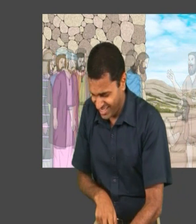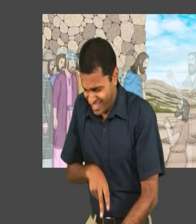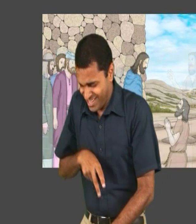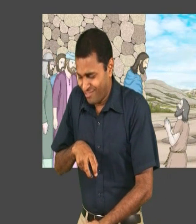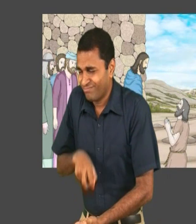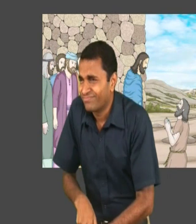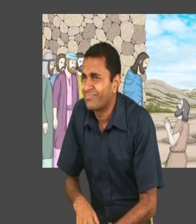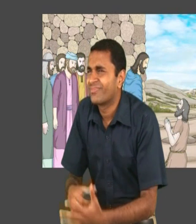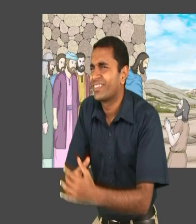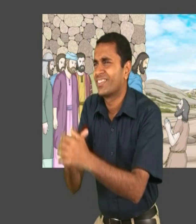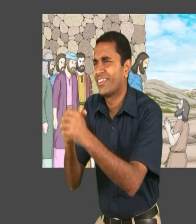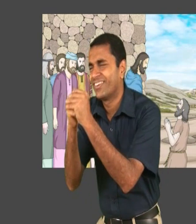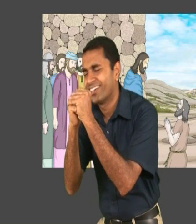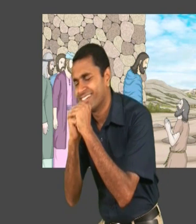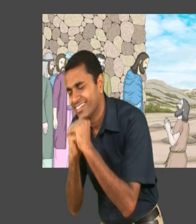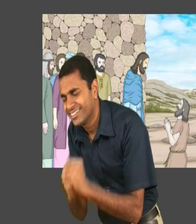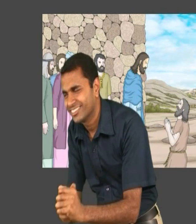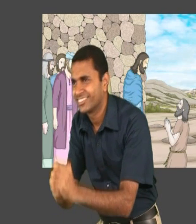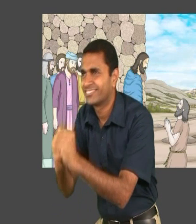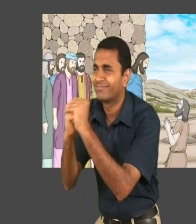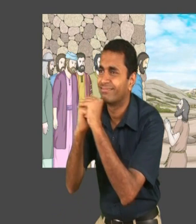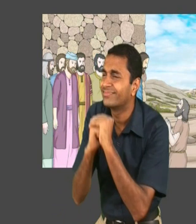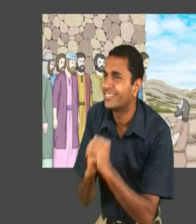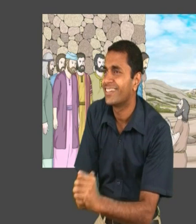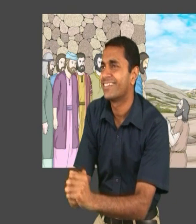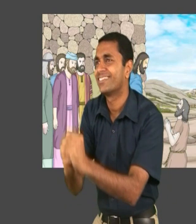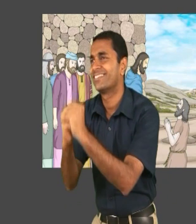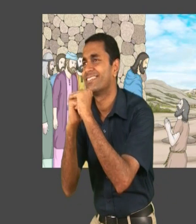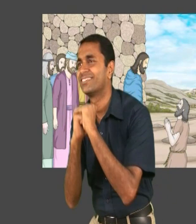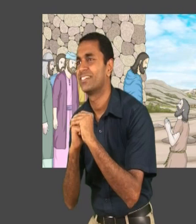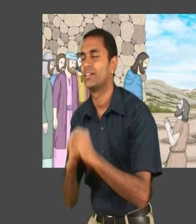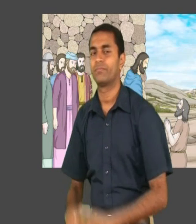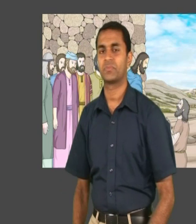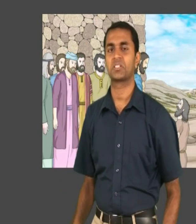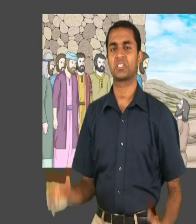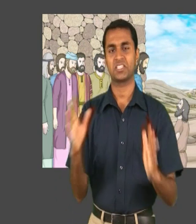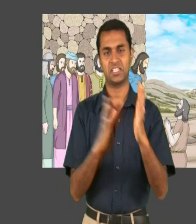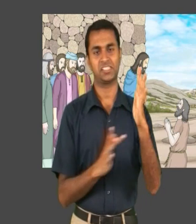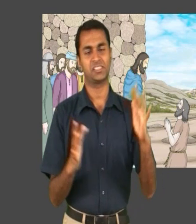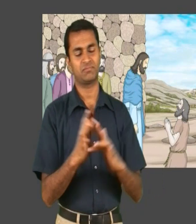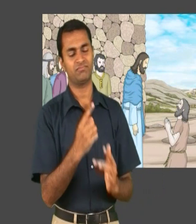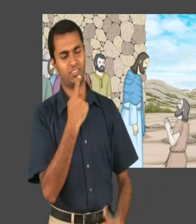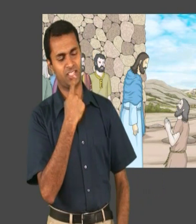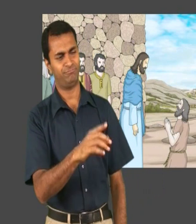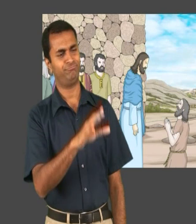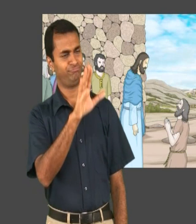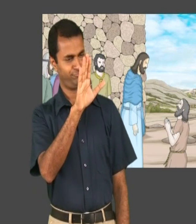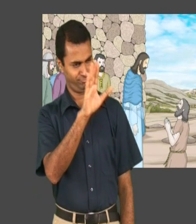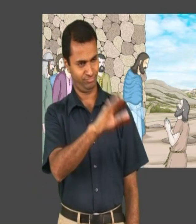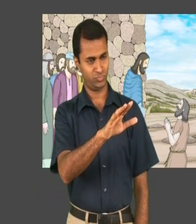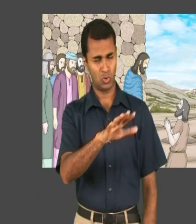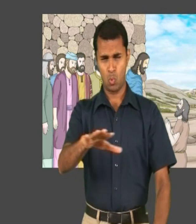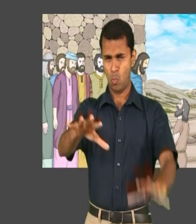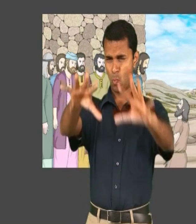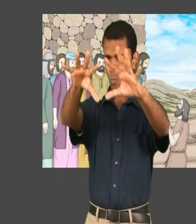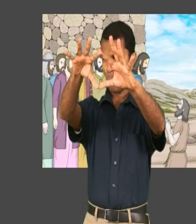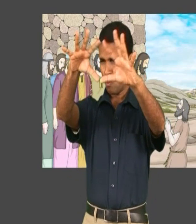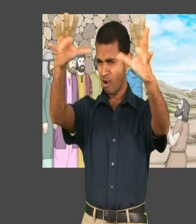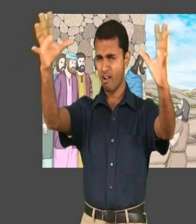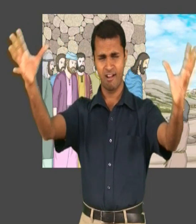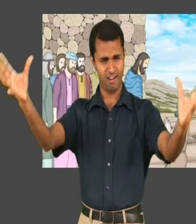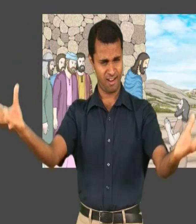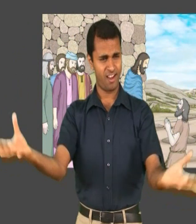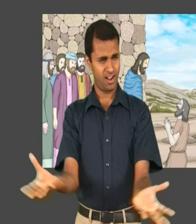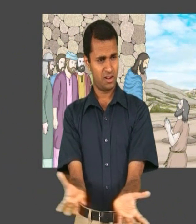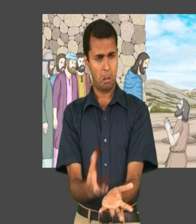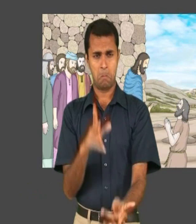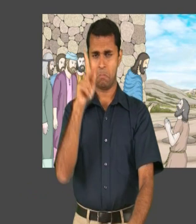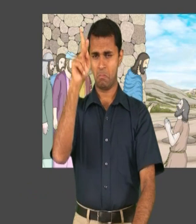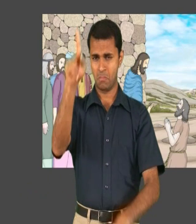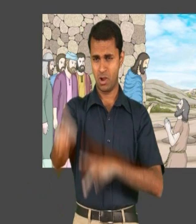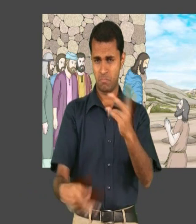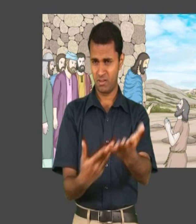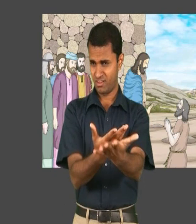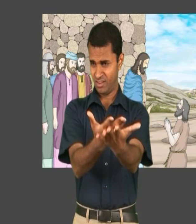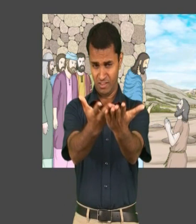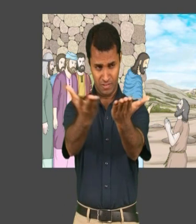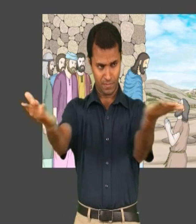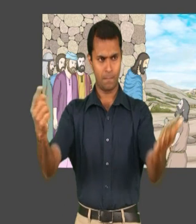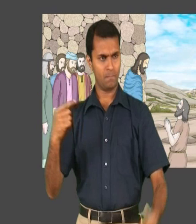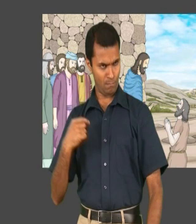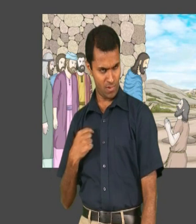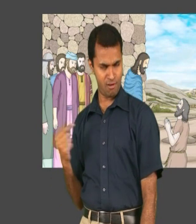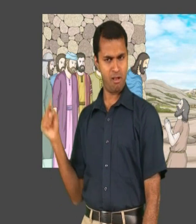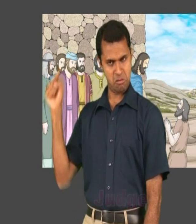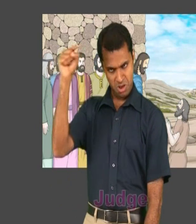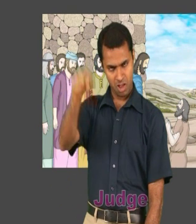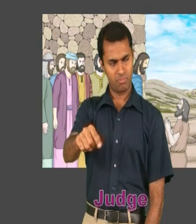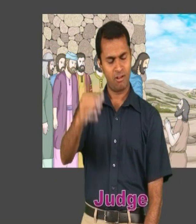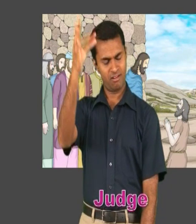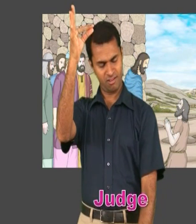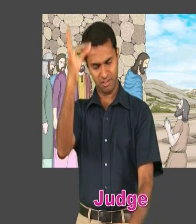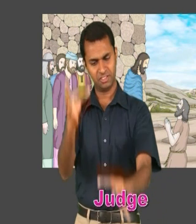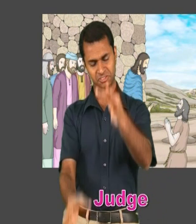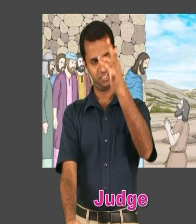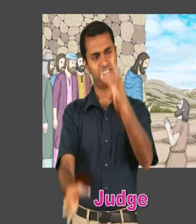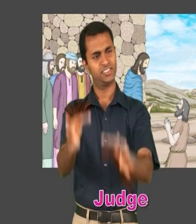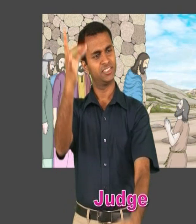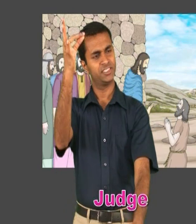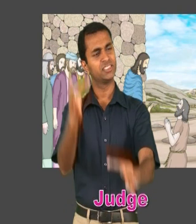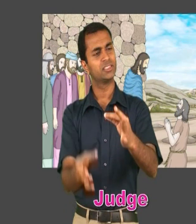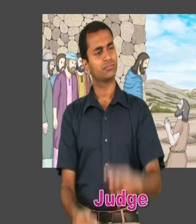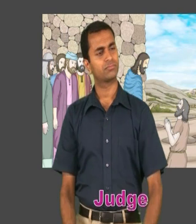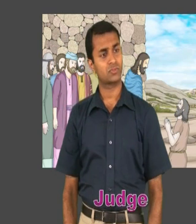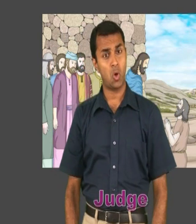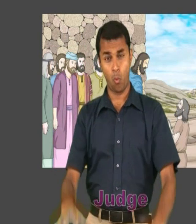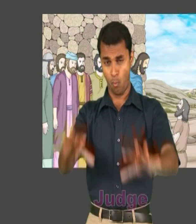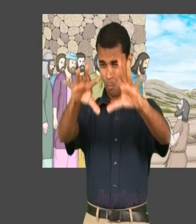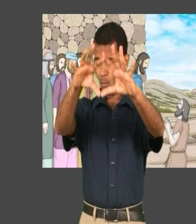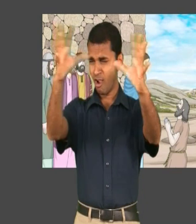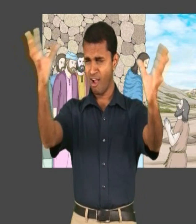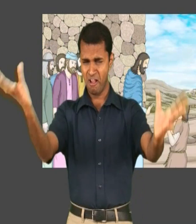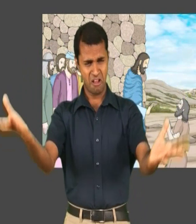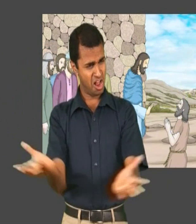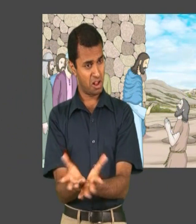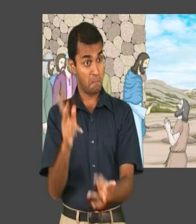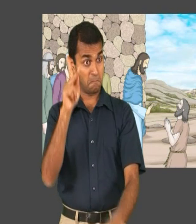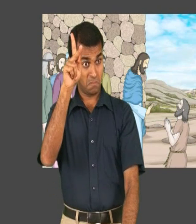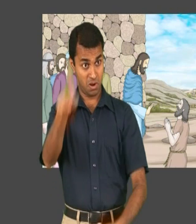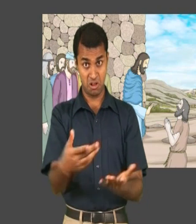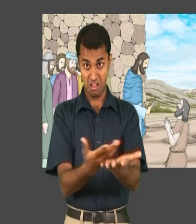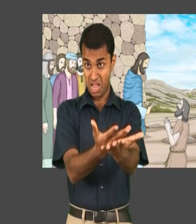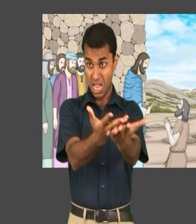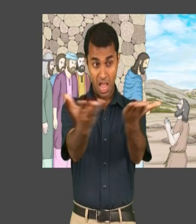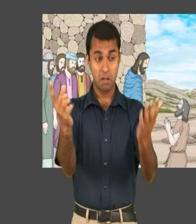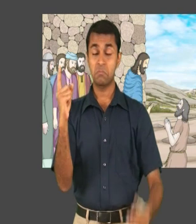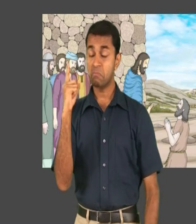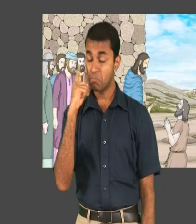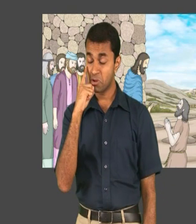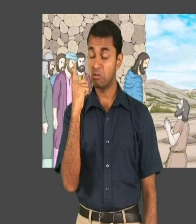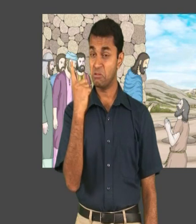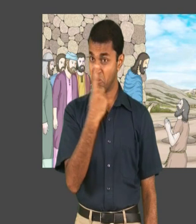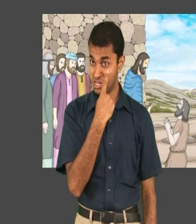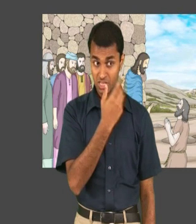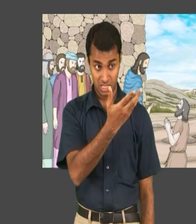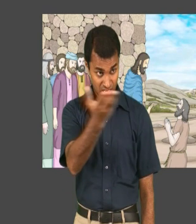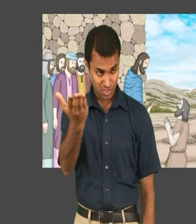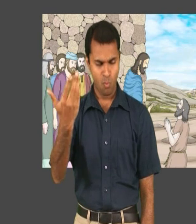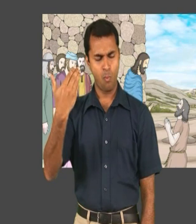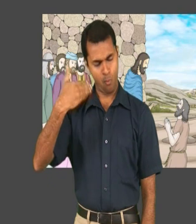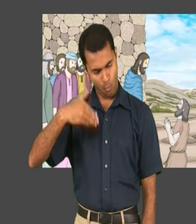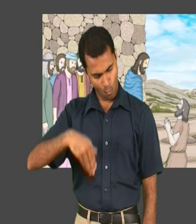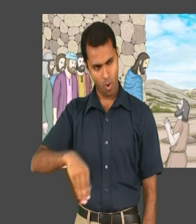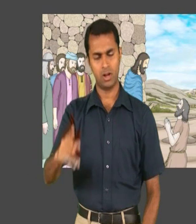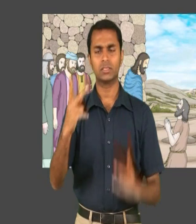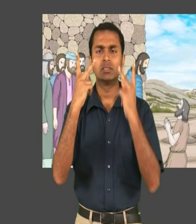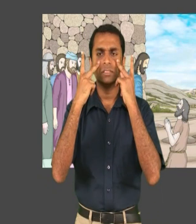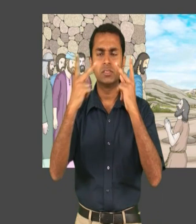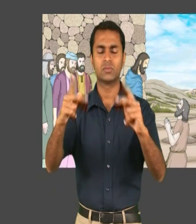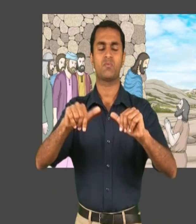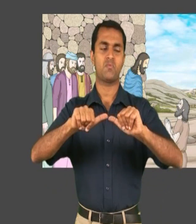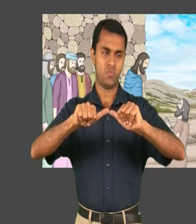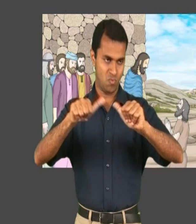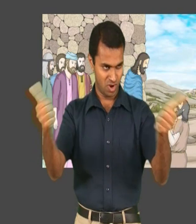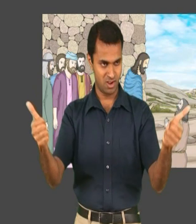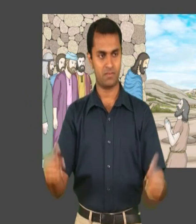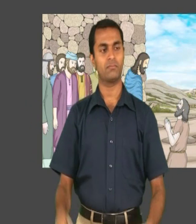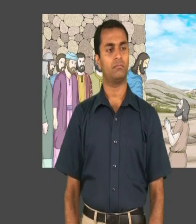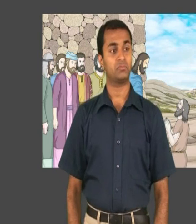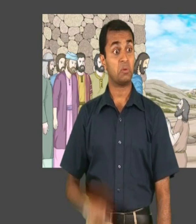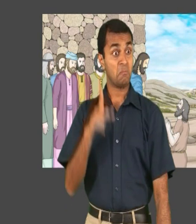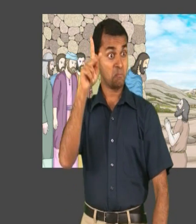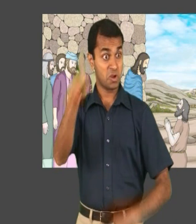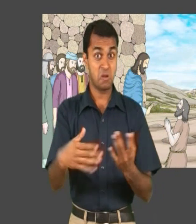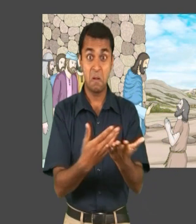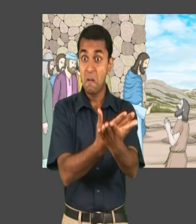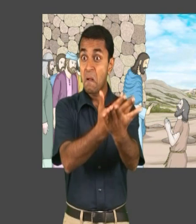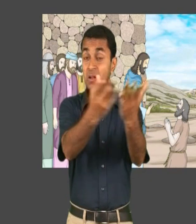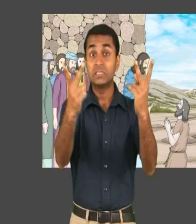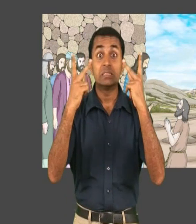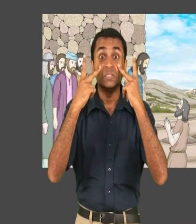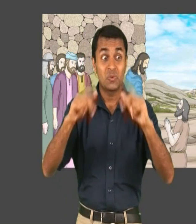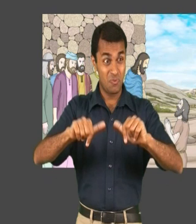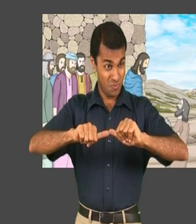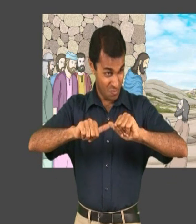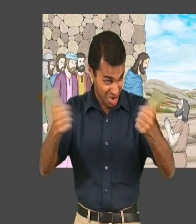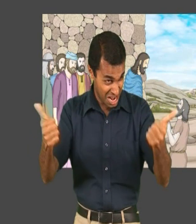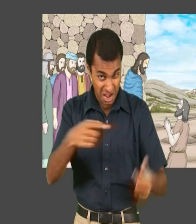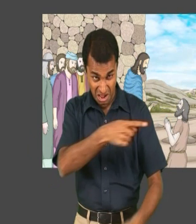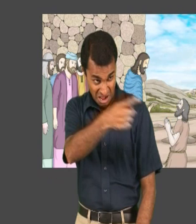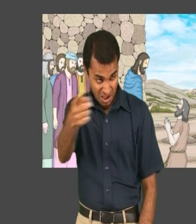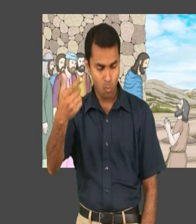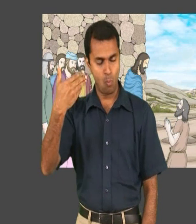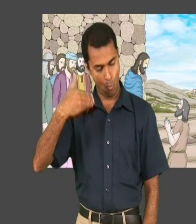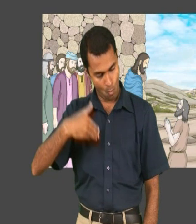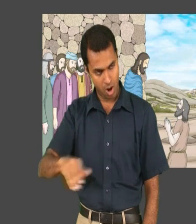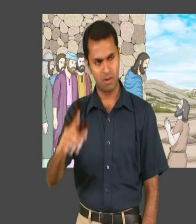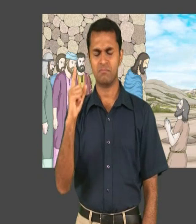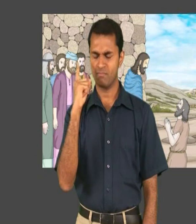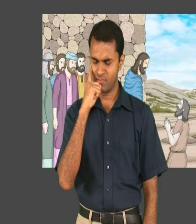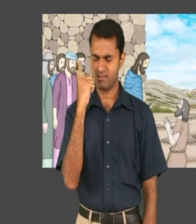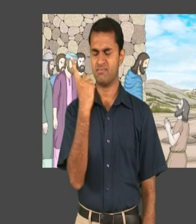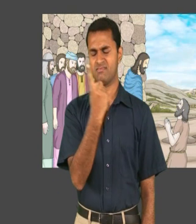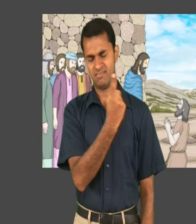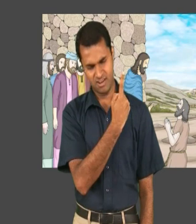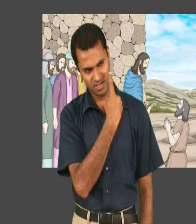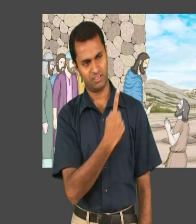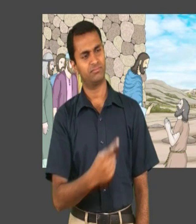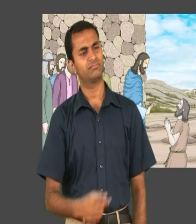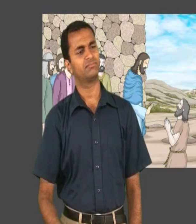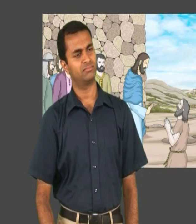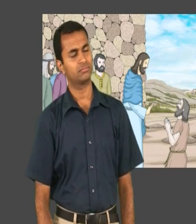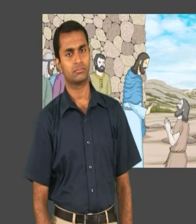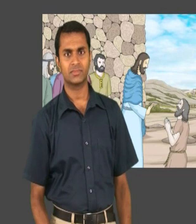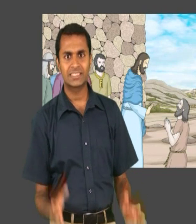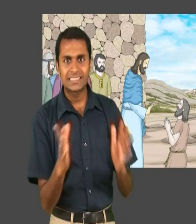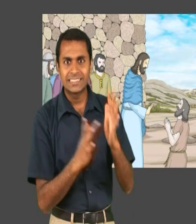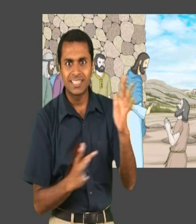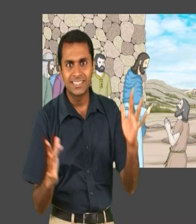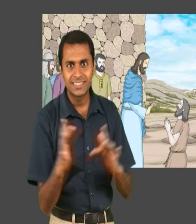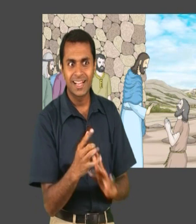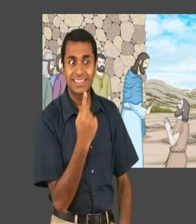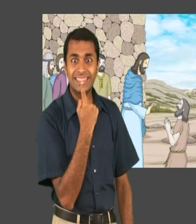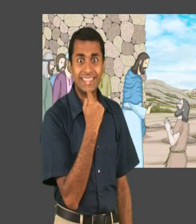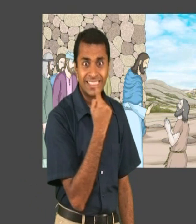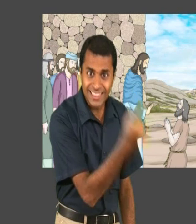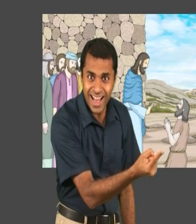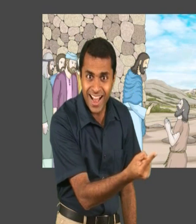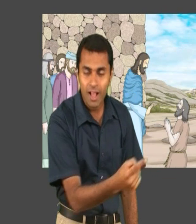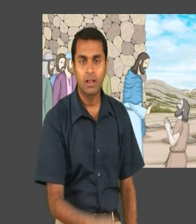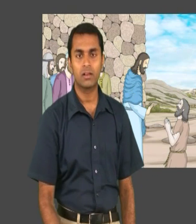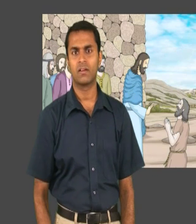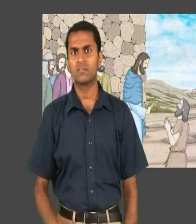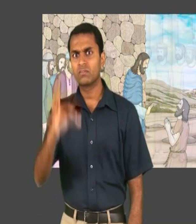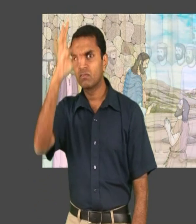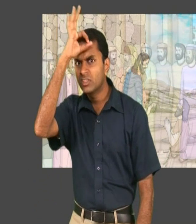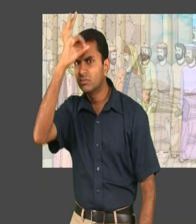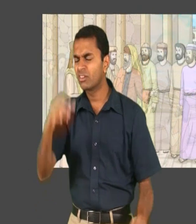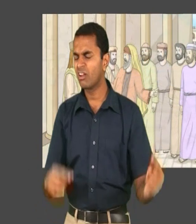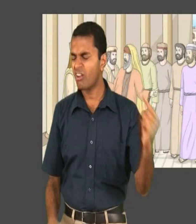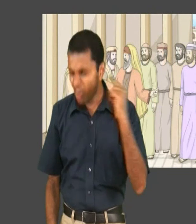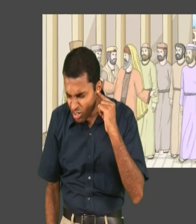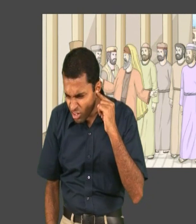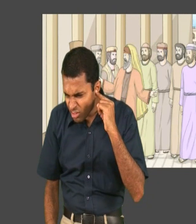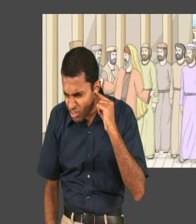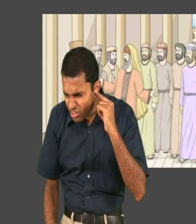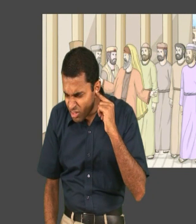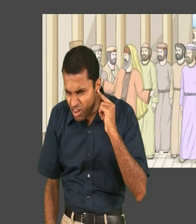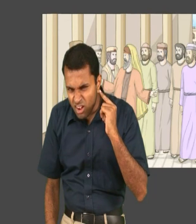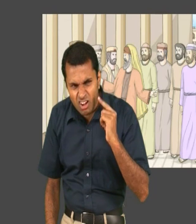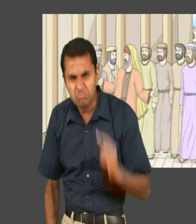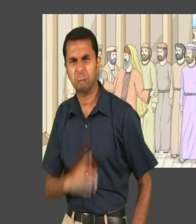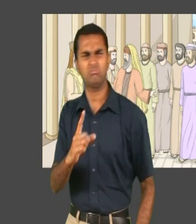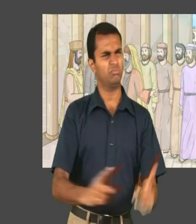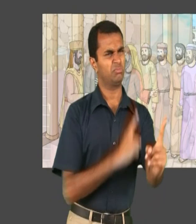Then Jesus declared, “For judgment I have come into this world, so that the blind may see and those who see may become blind.”